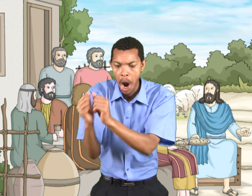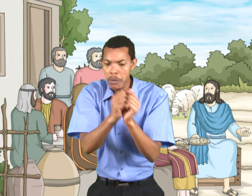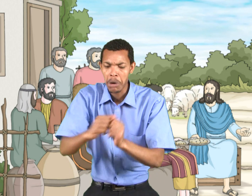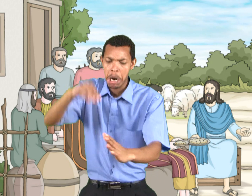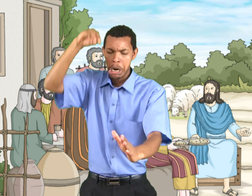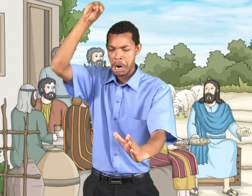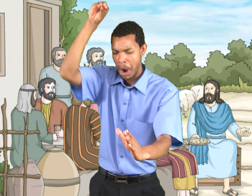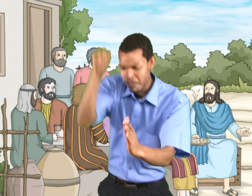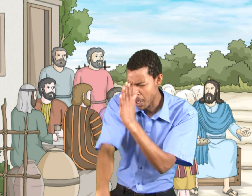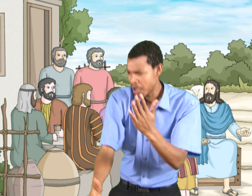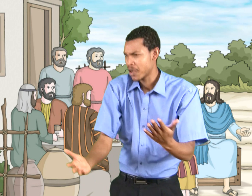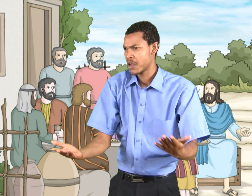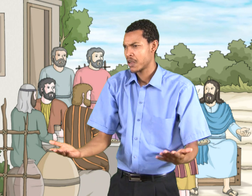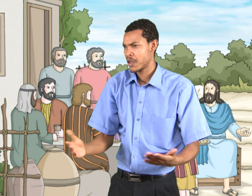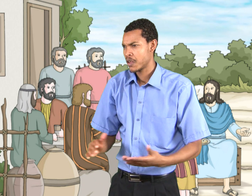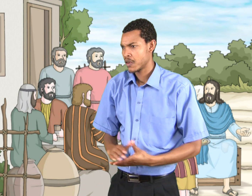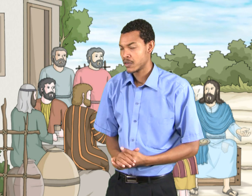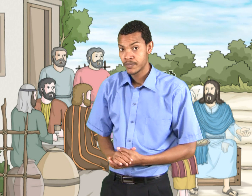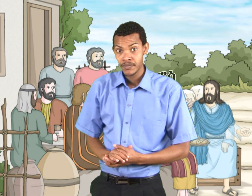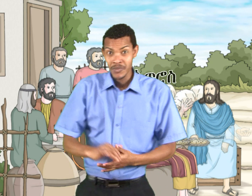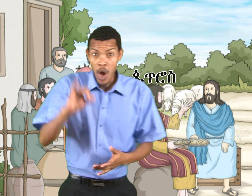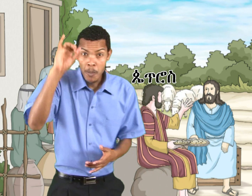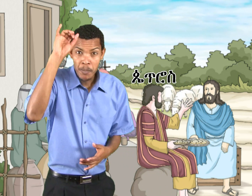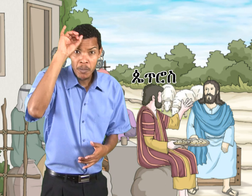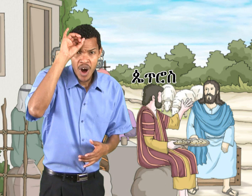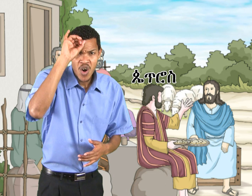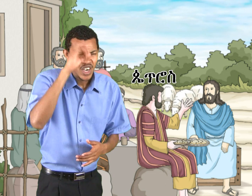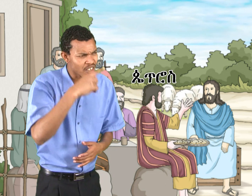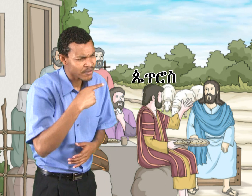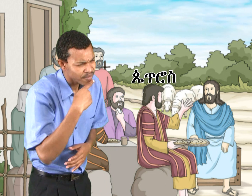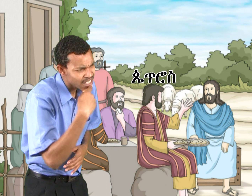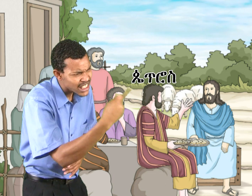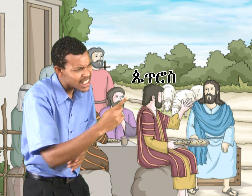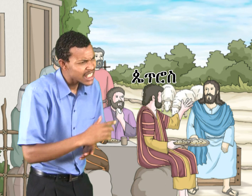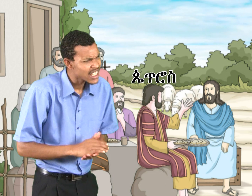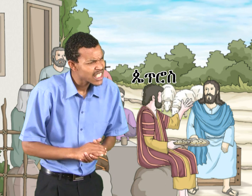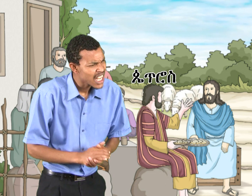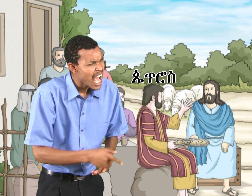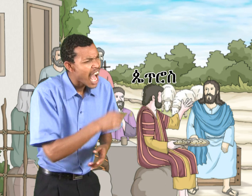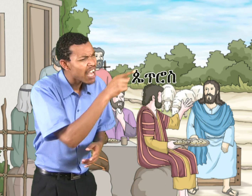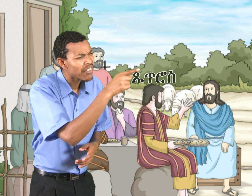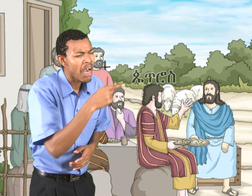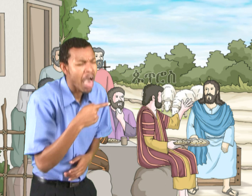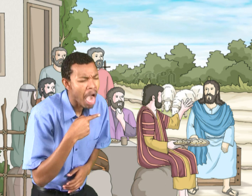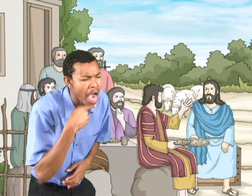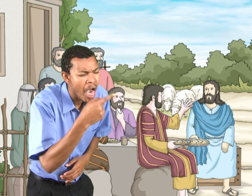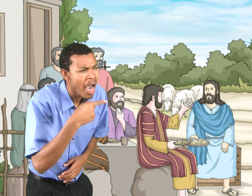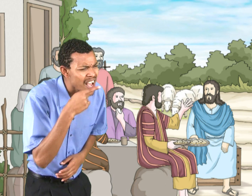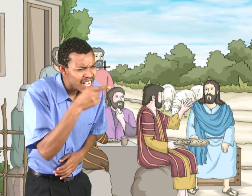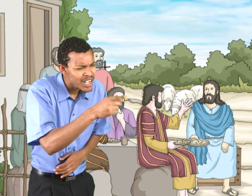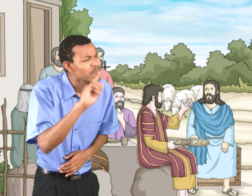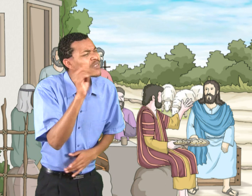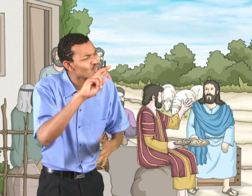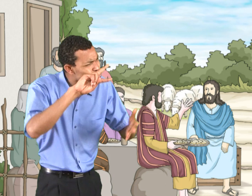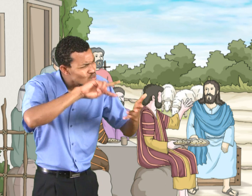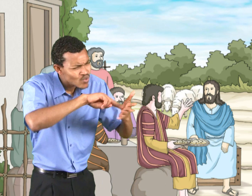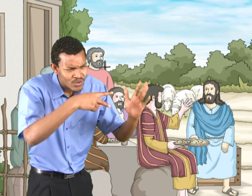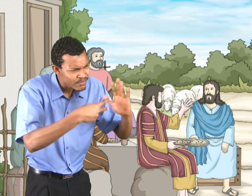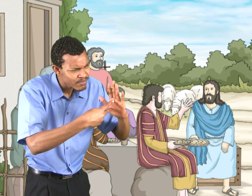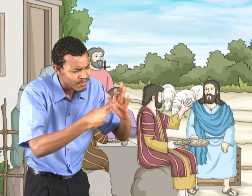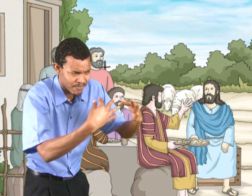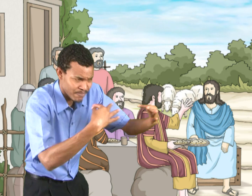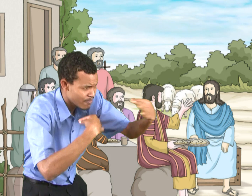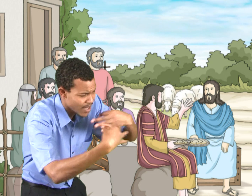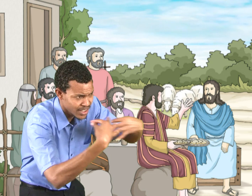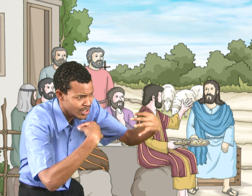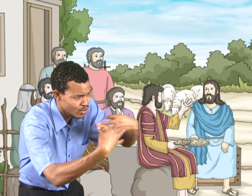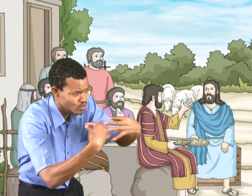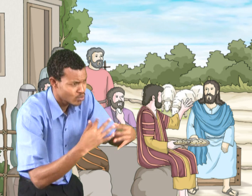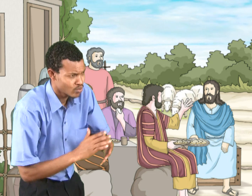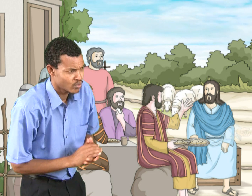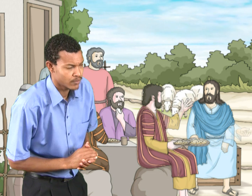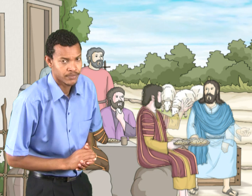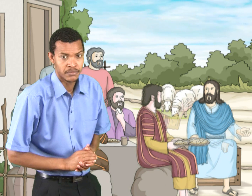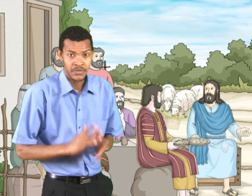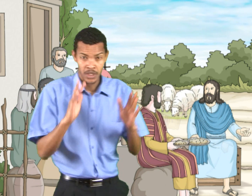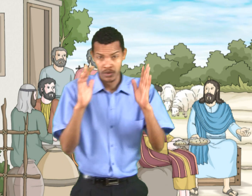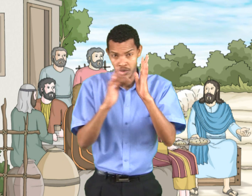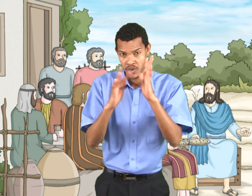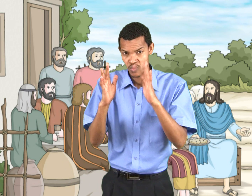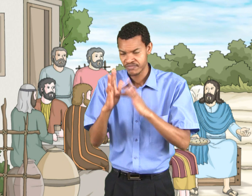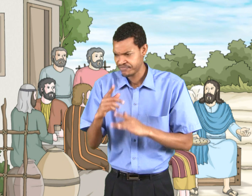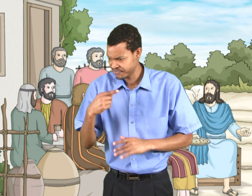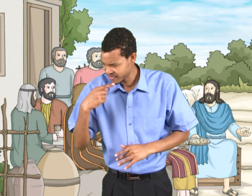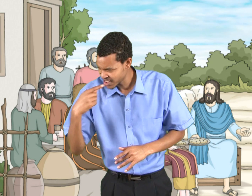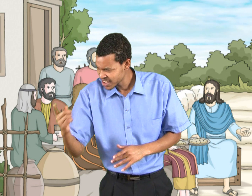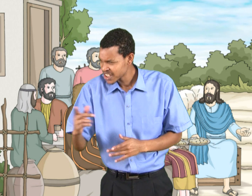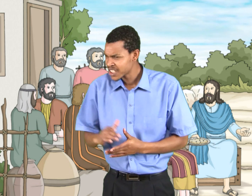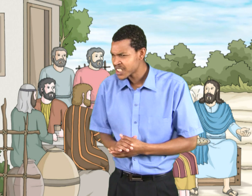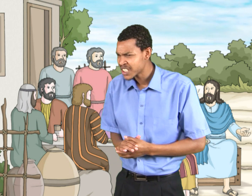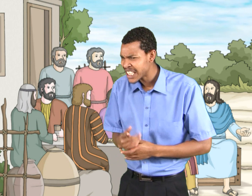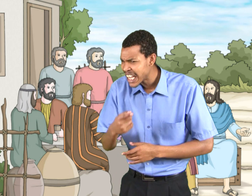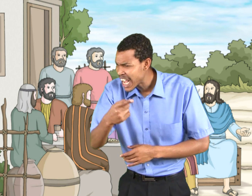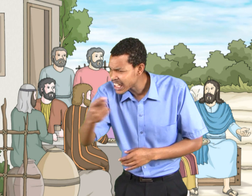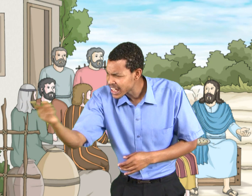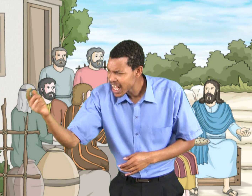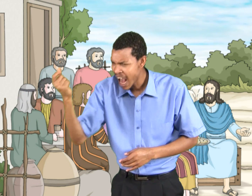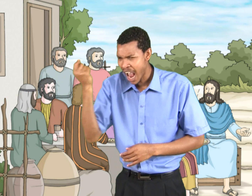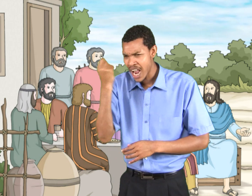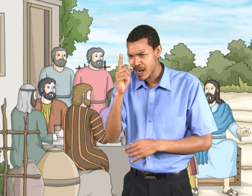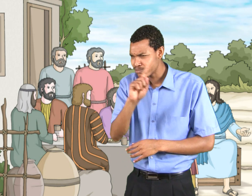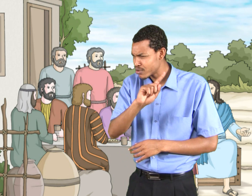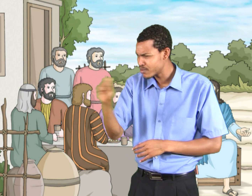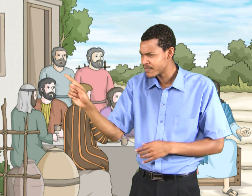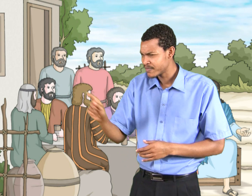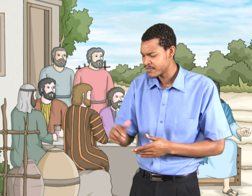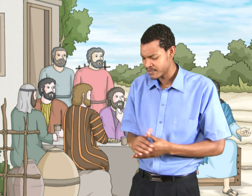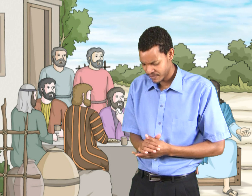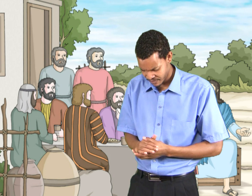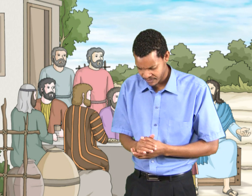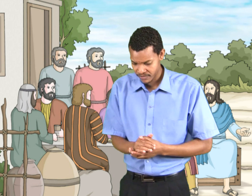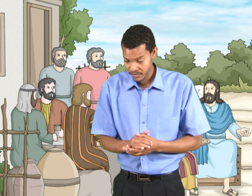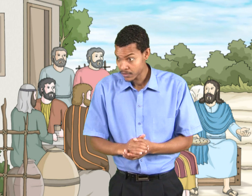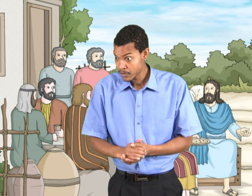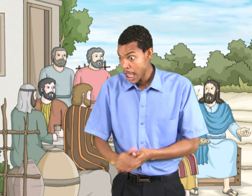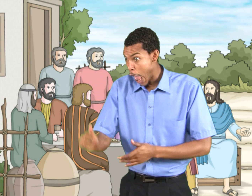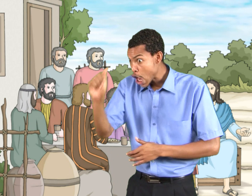Peter said to Him, “Explain this parable to us.” “Do you still not understand?” Jesus asked.